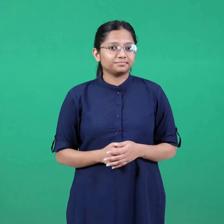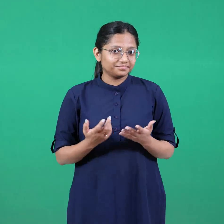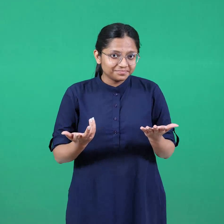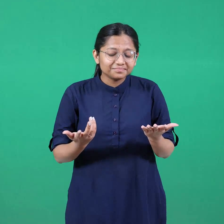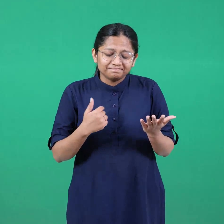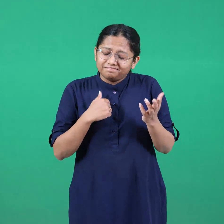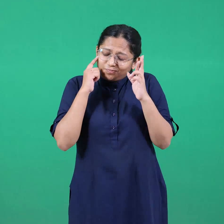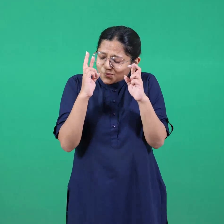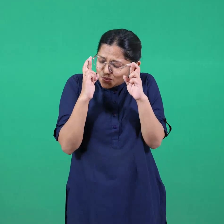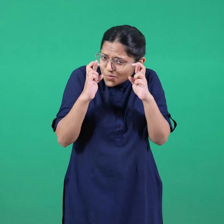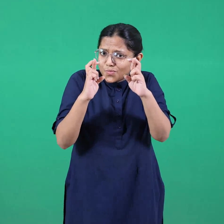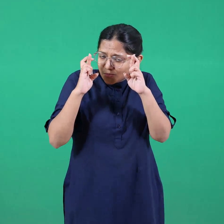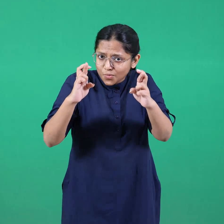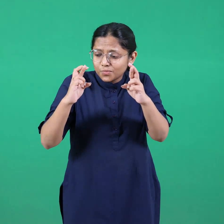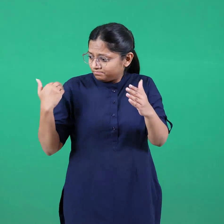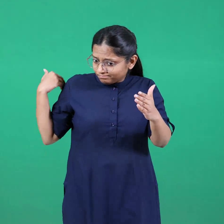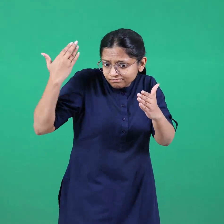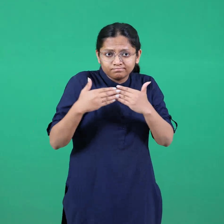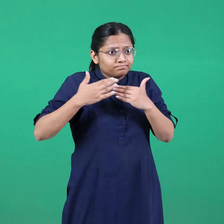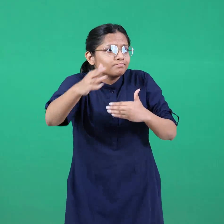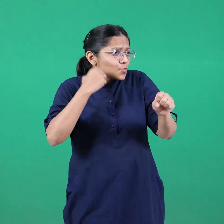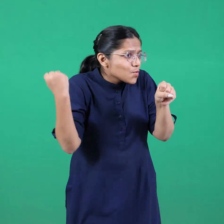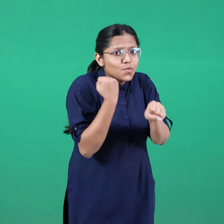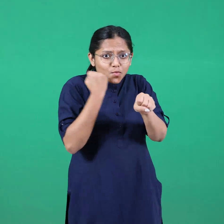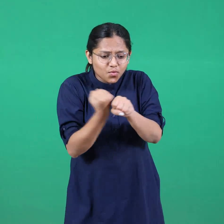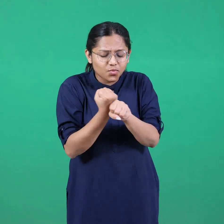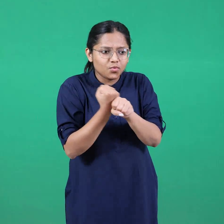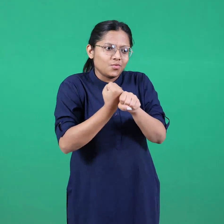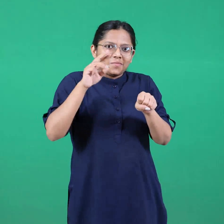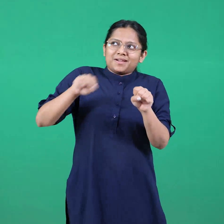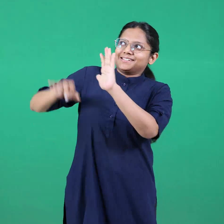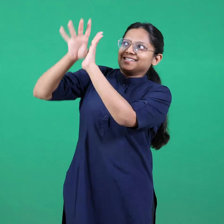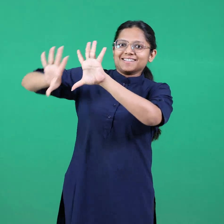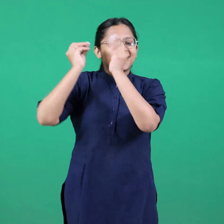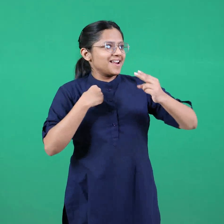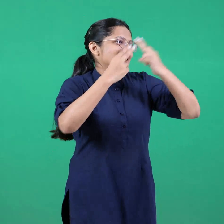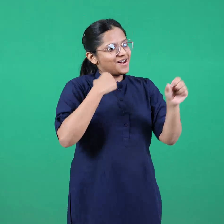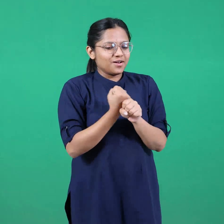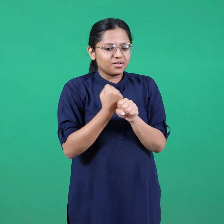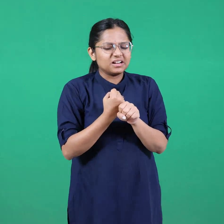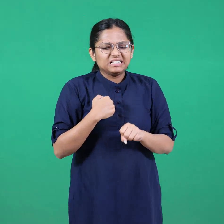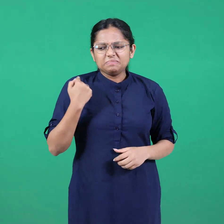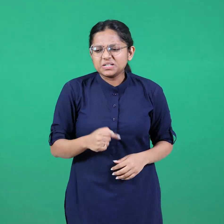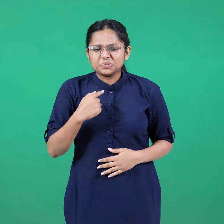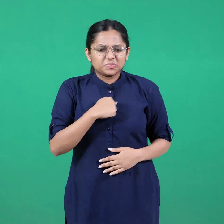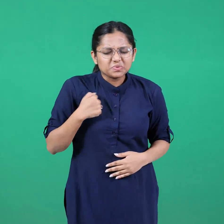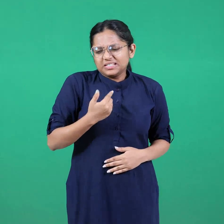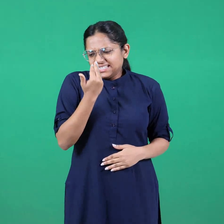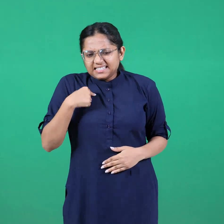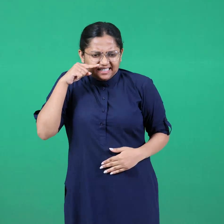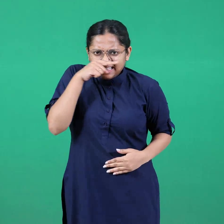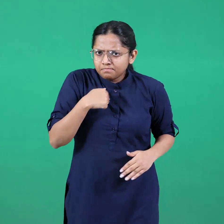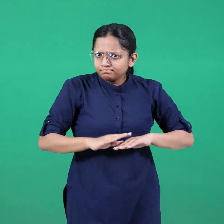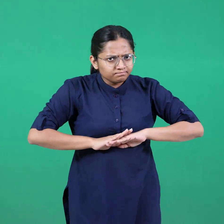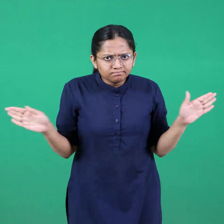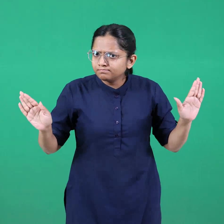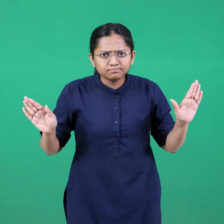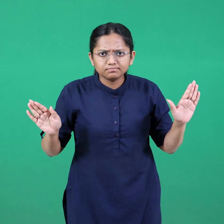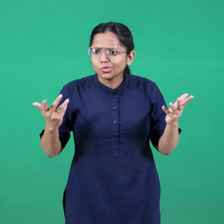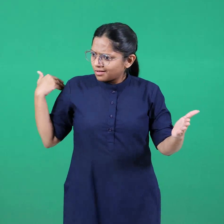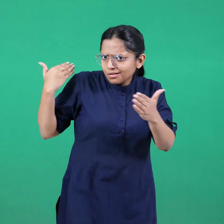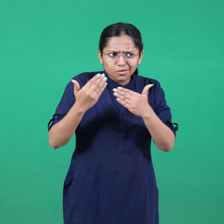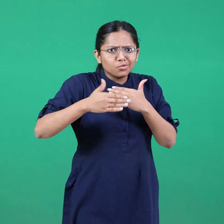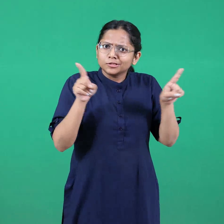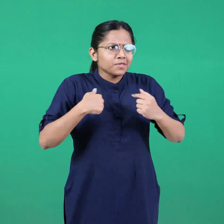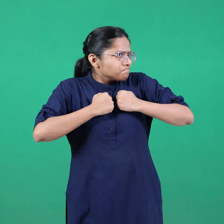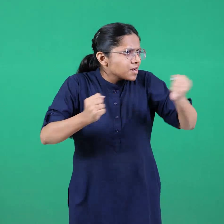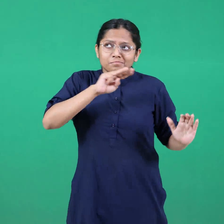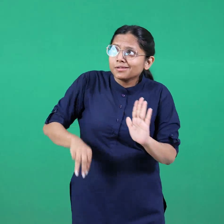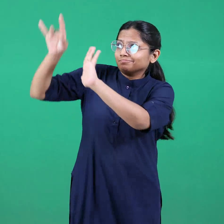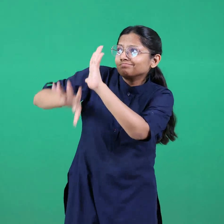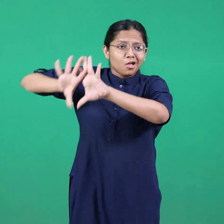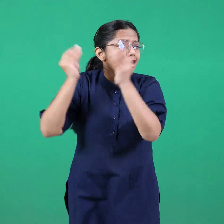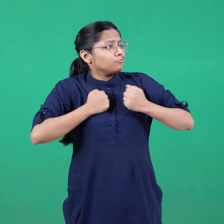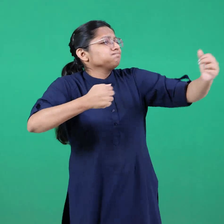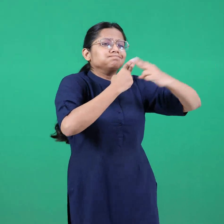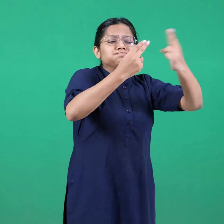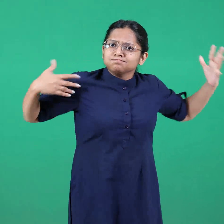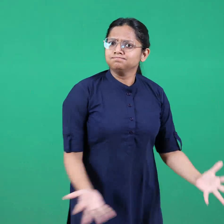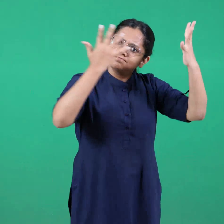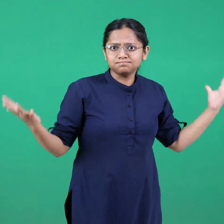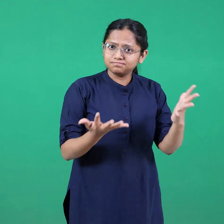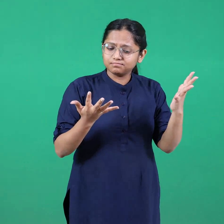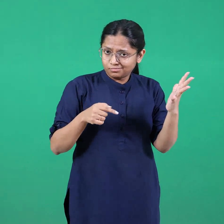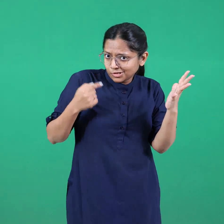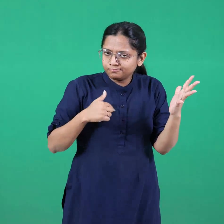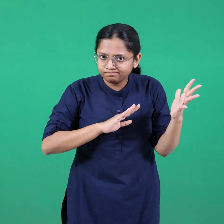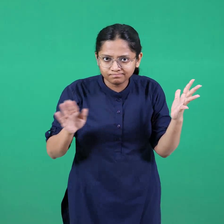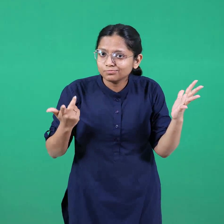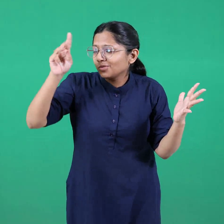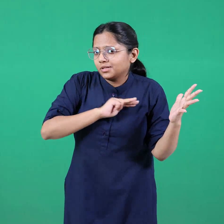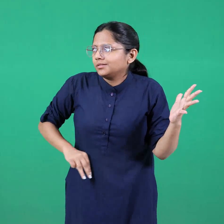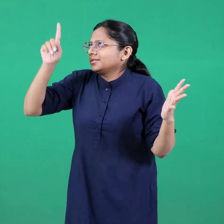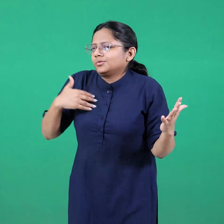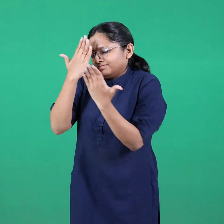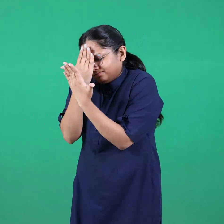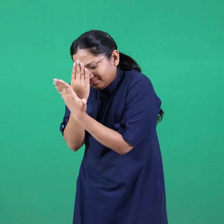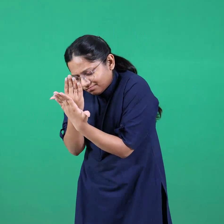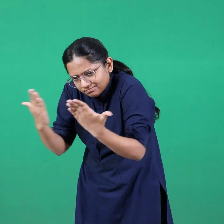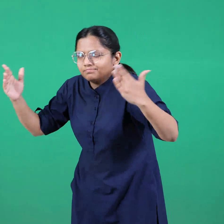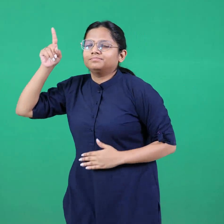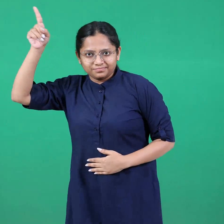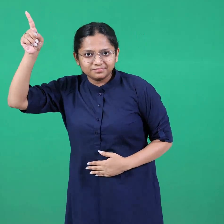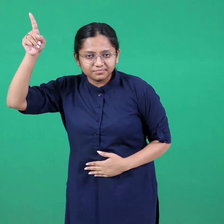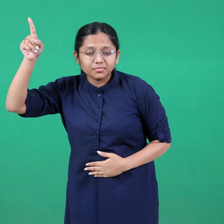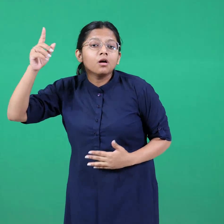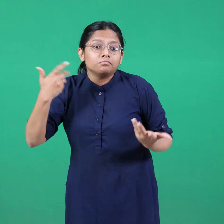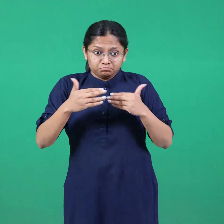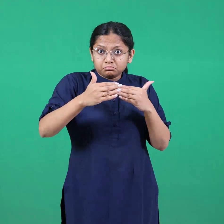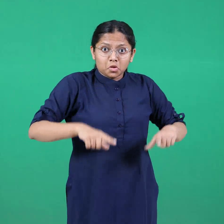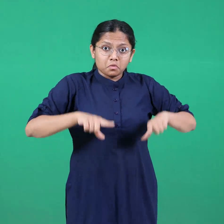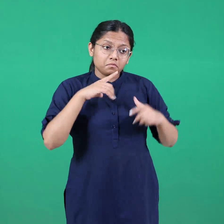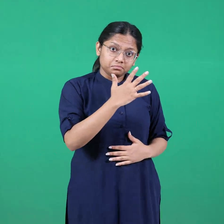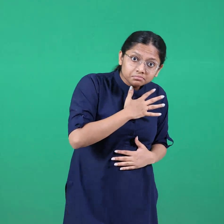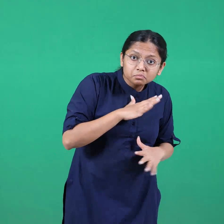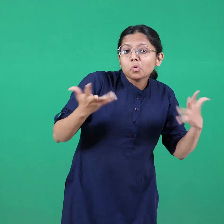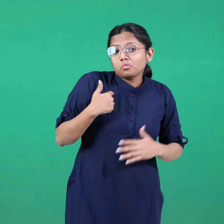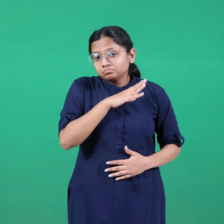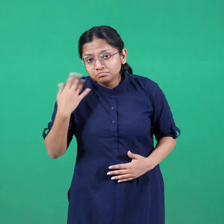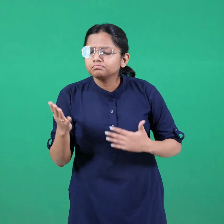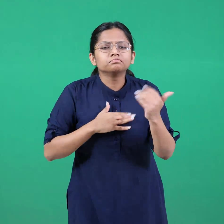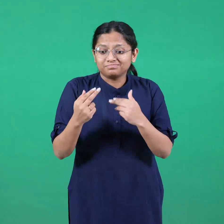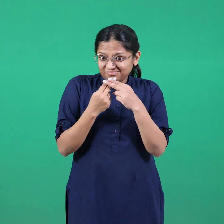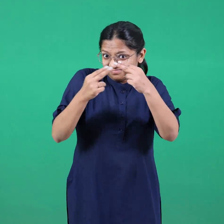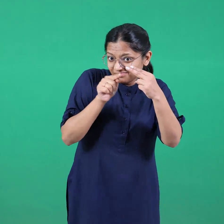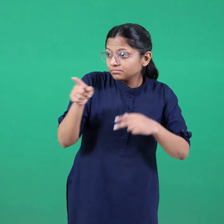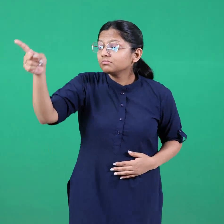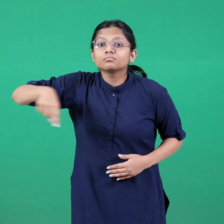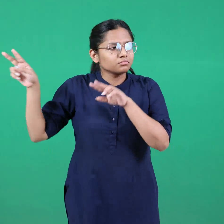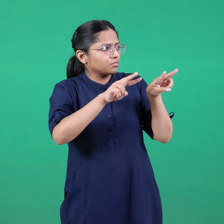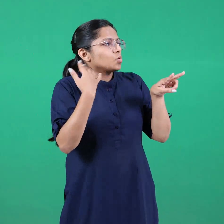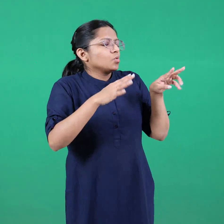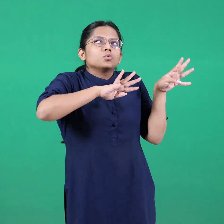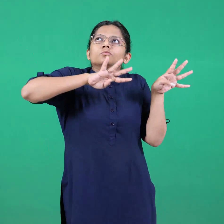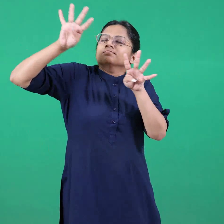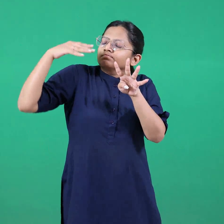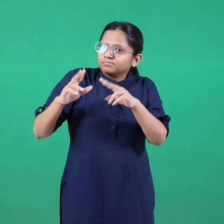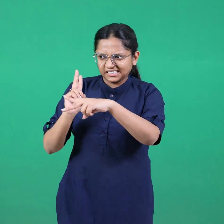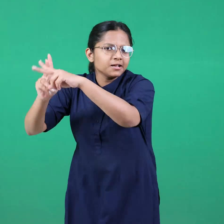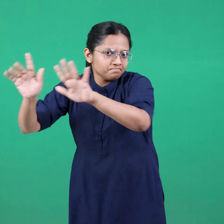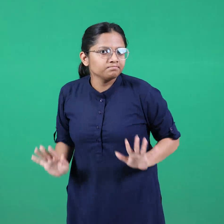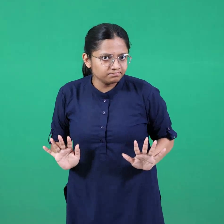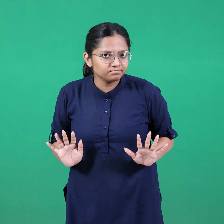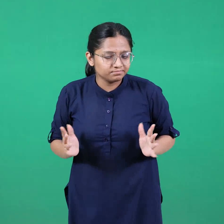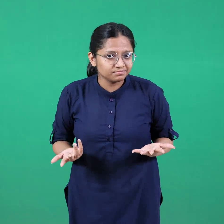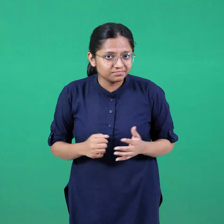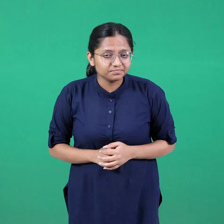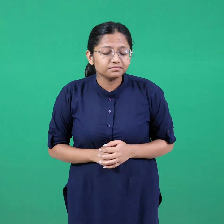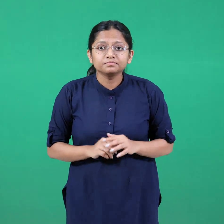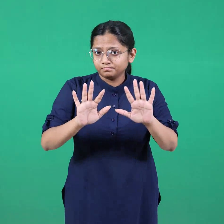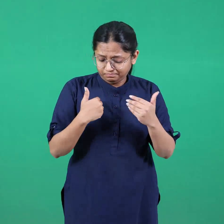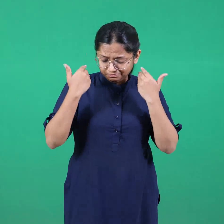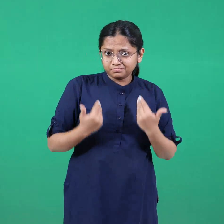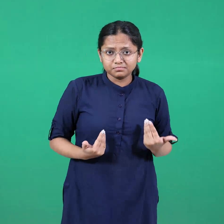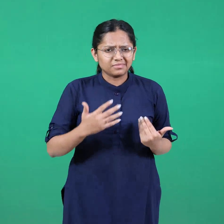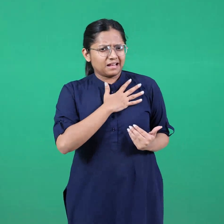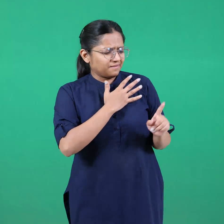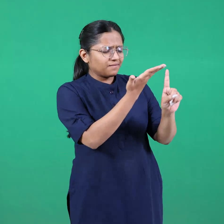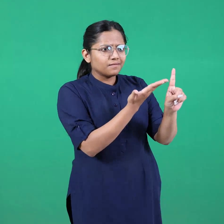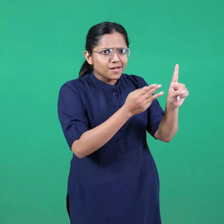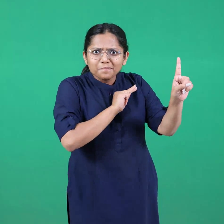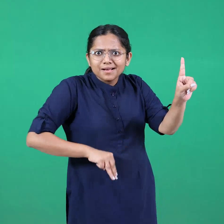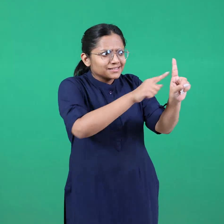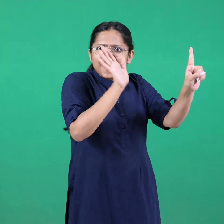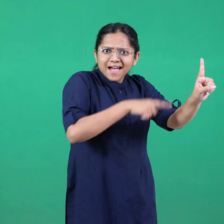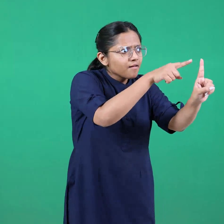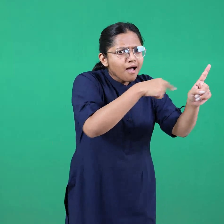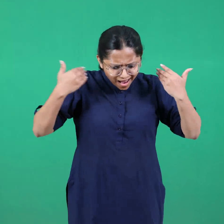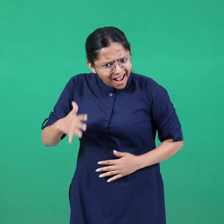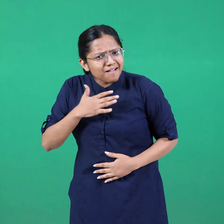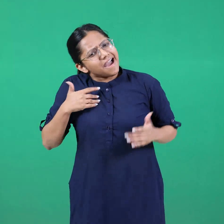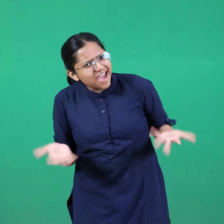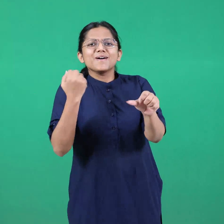I eagerly expect and hope that I will in no way be ashamed, but will have complete boldness so that now as always Christ will be exalted in my body, whether by life or by death. For to me, to live is Christ, and to die is gain.